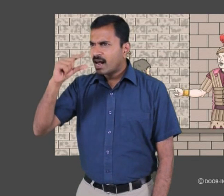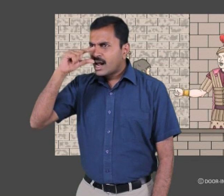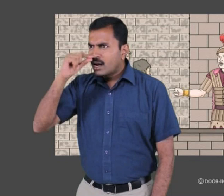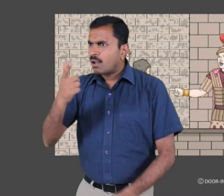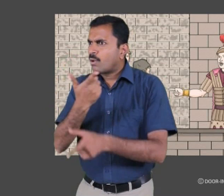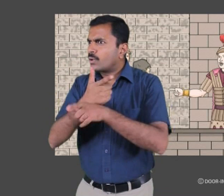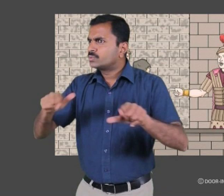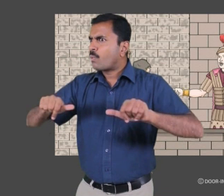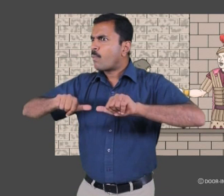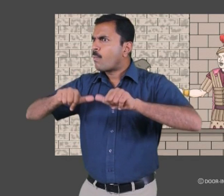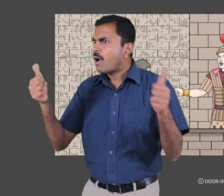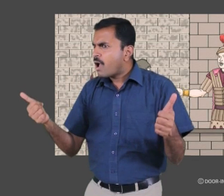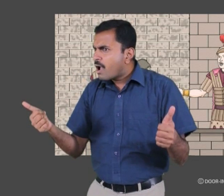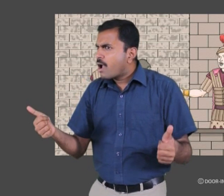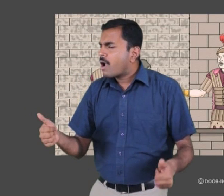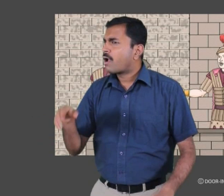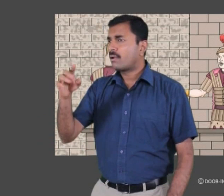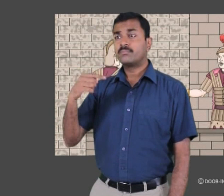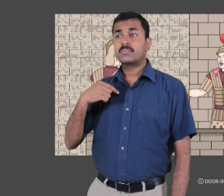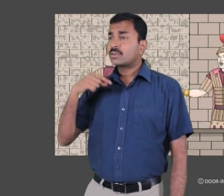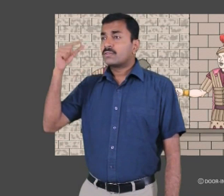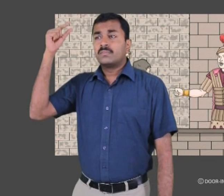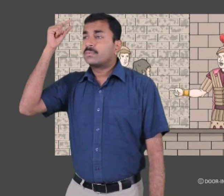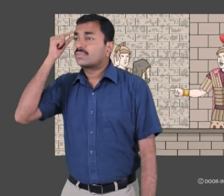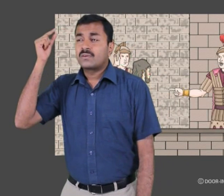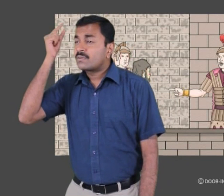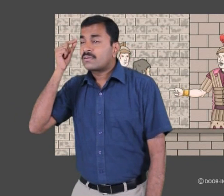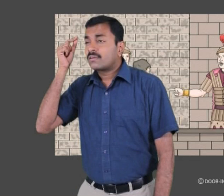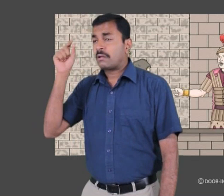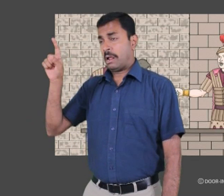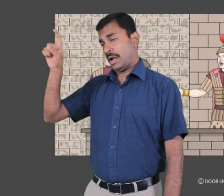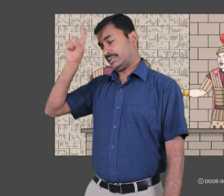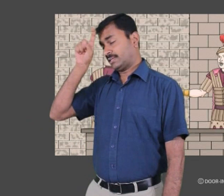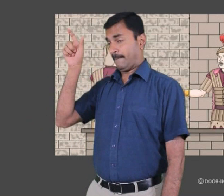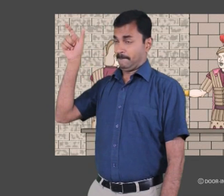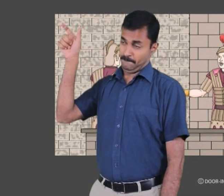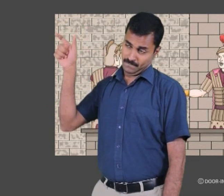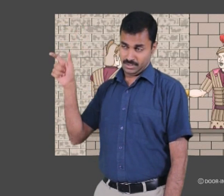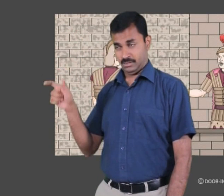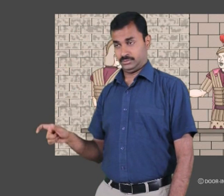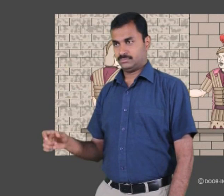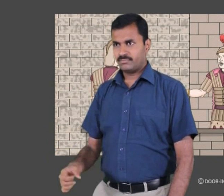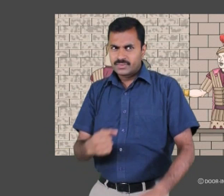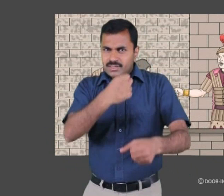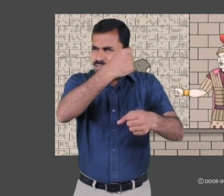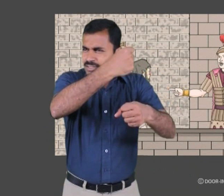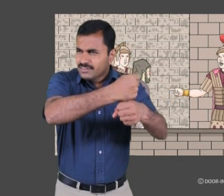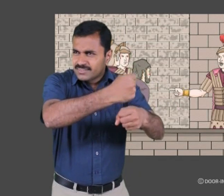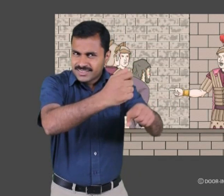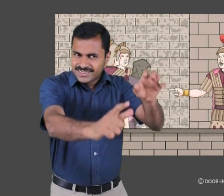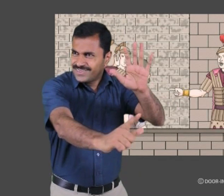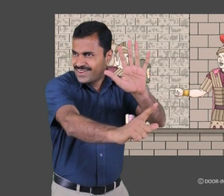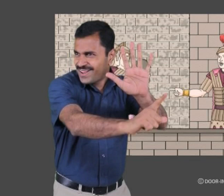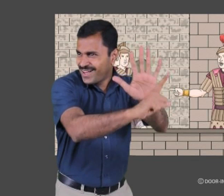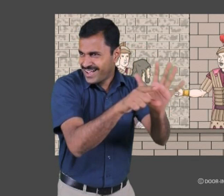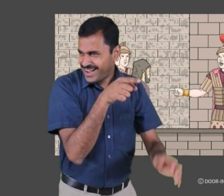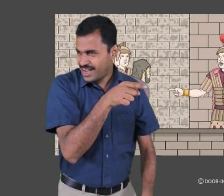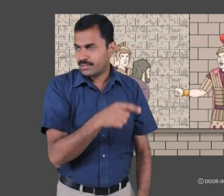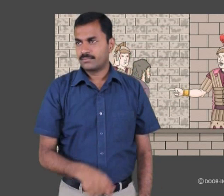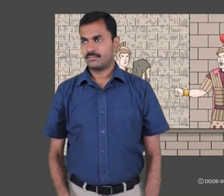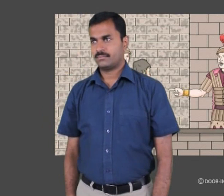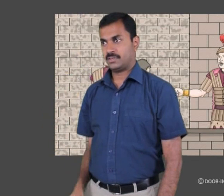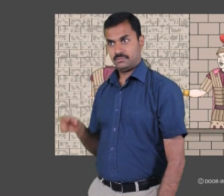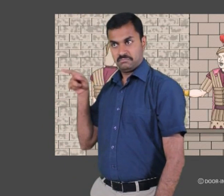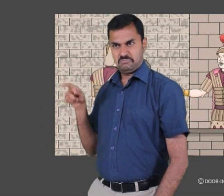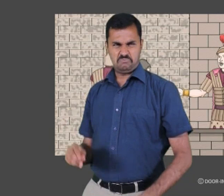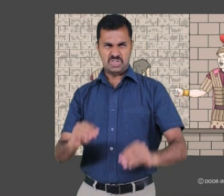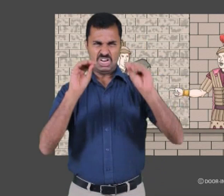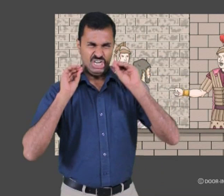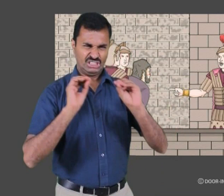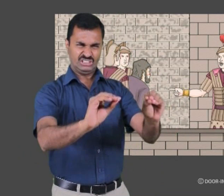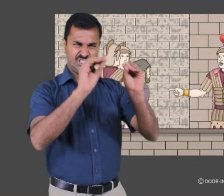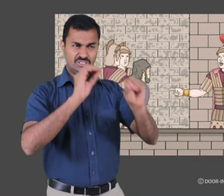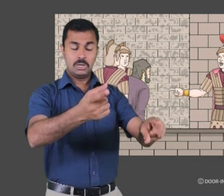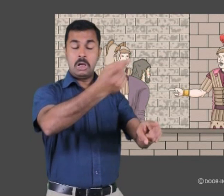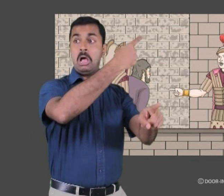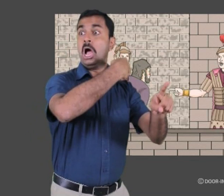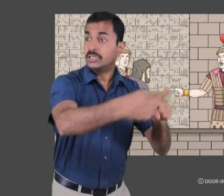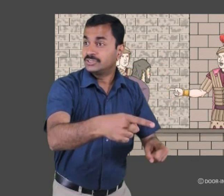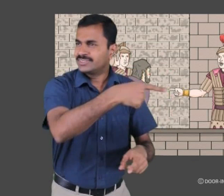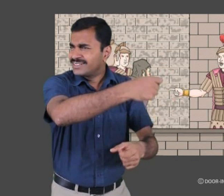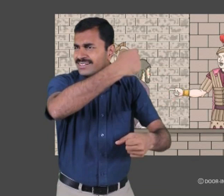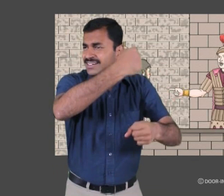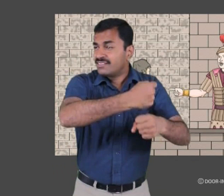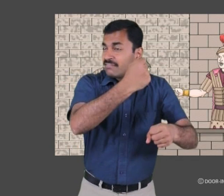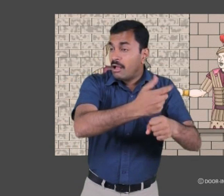“Do you speak Greek?” he replied.